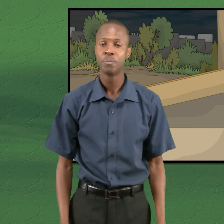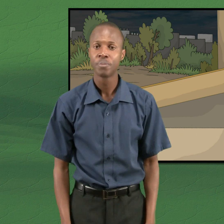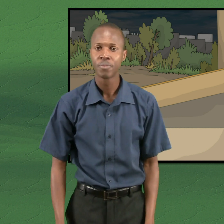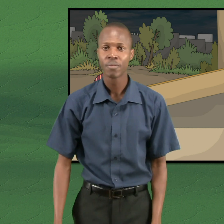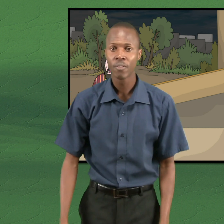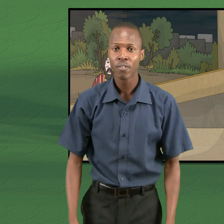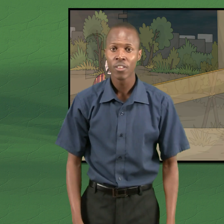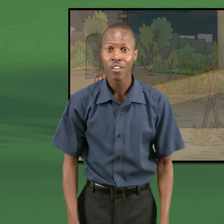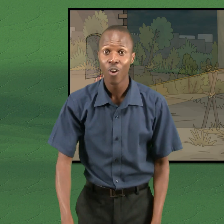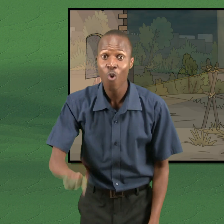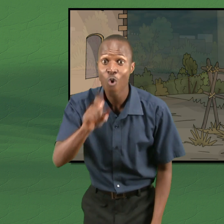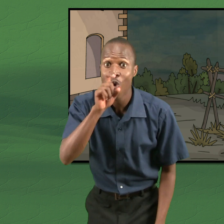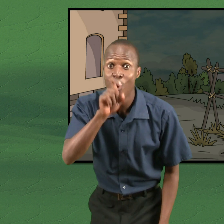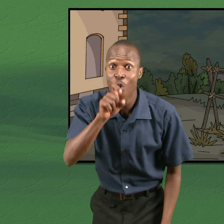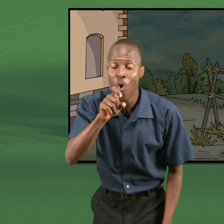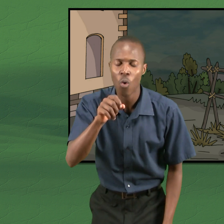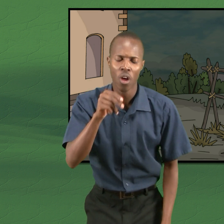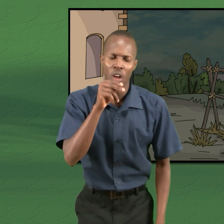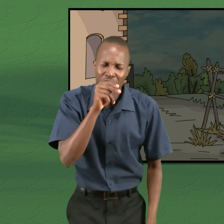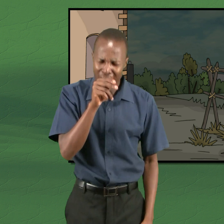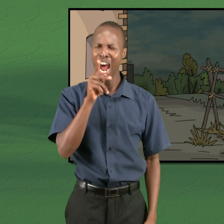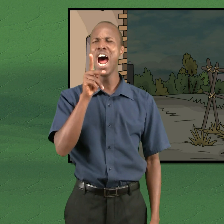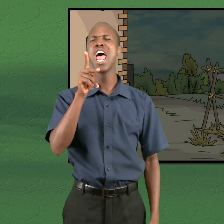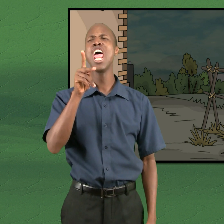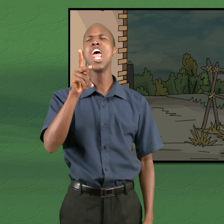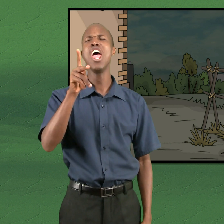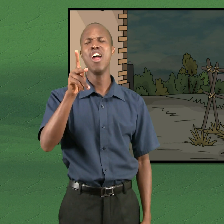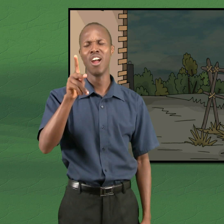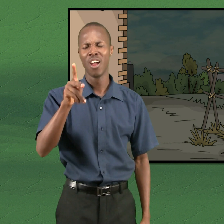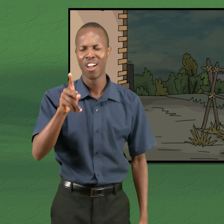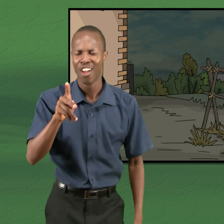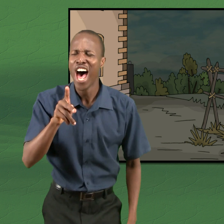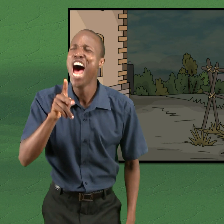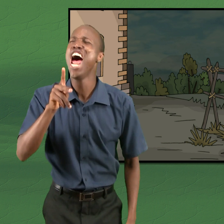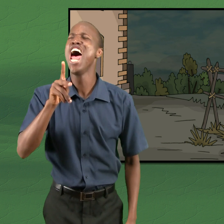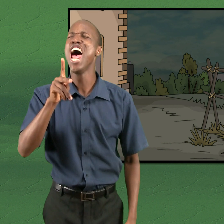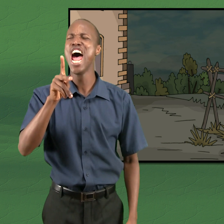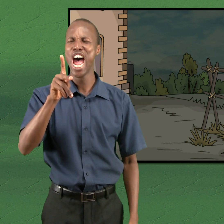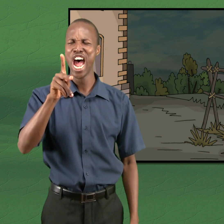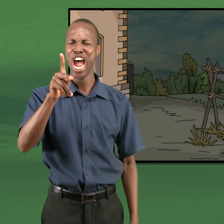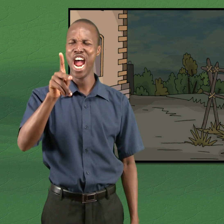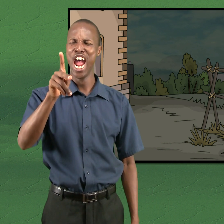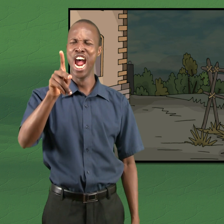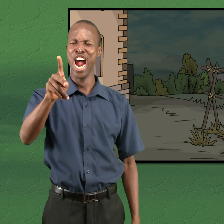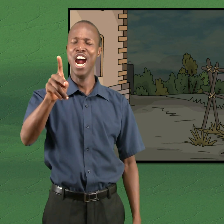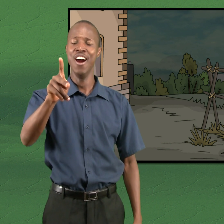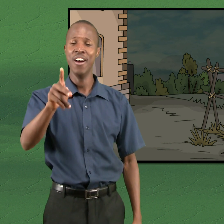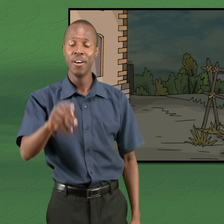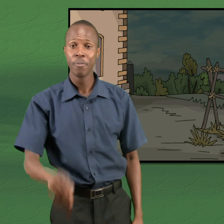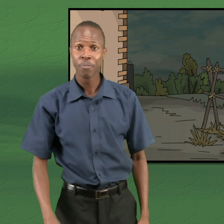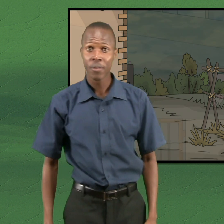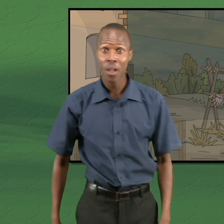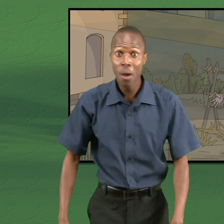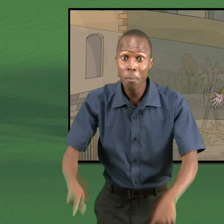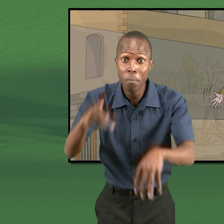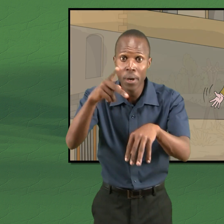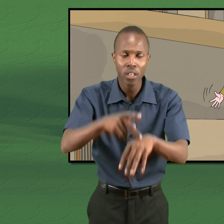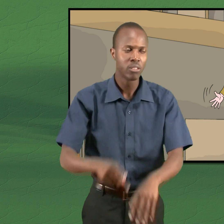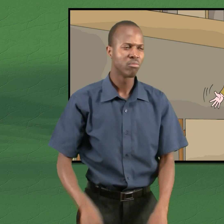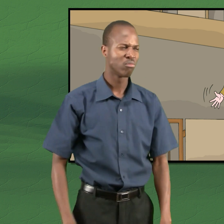And immediately a rooster crowed.